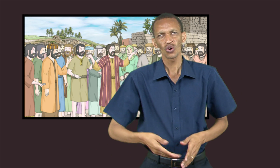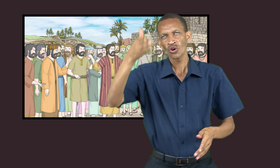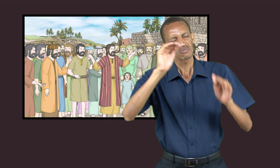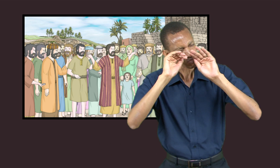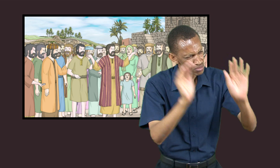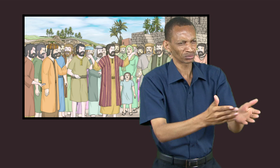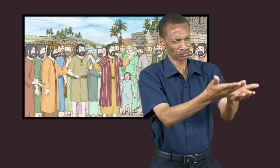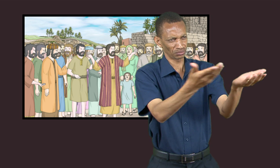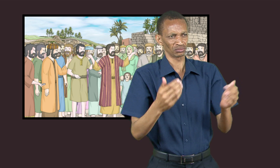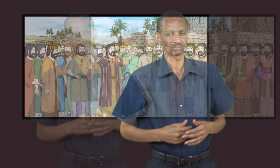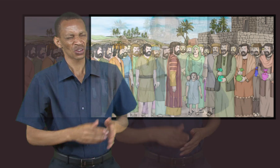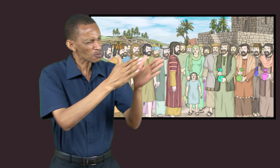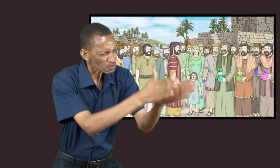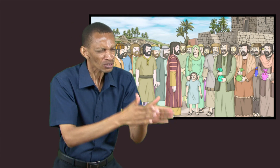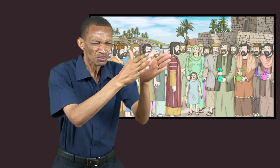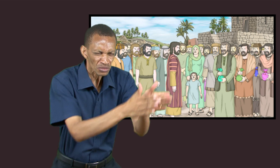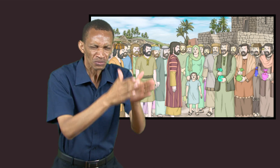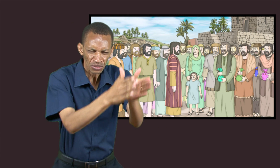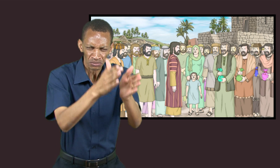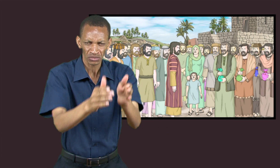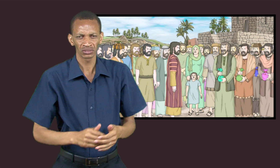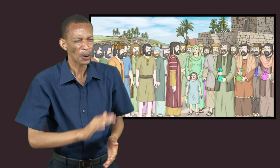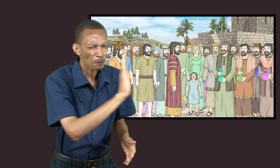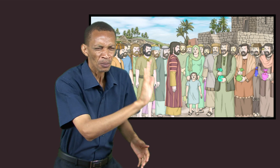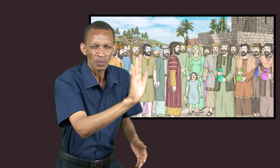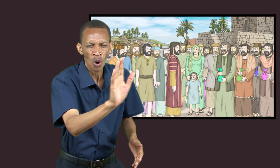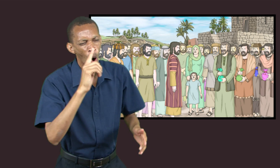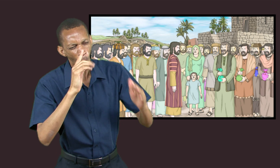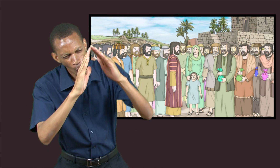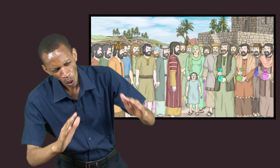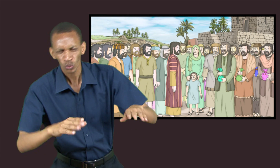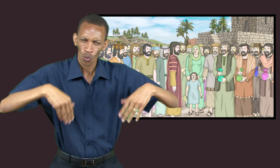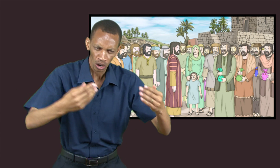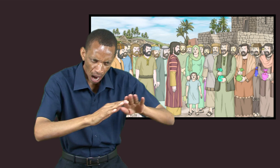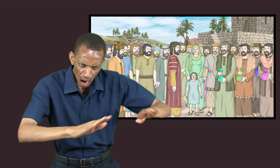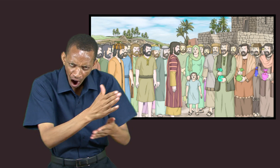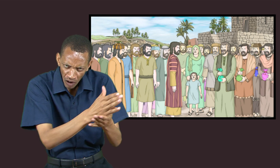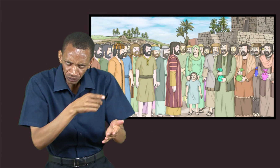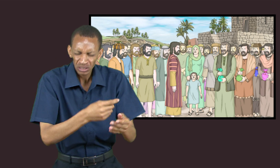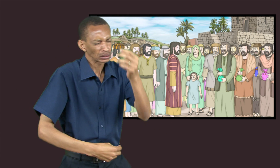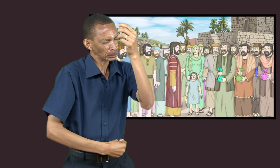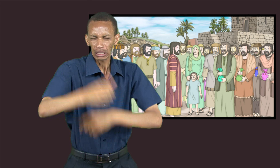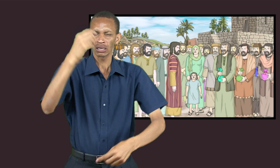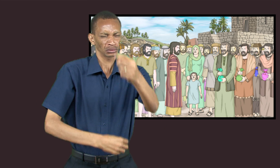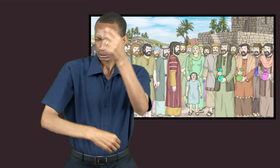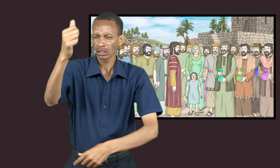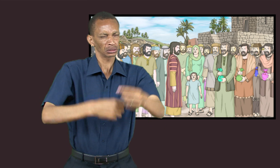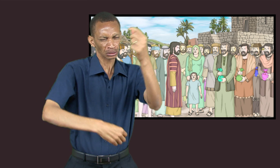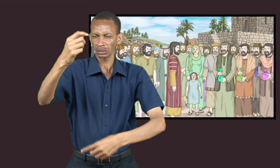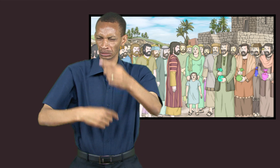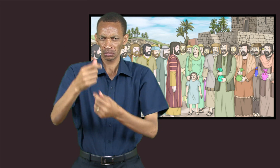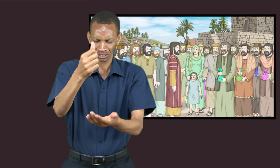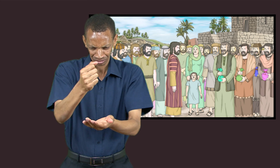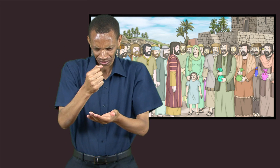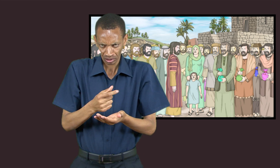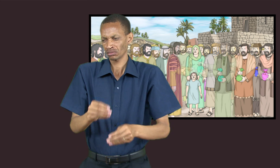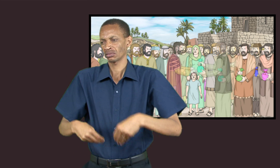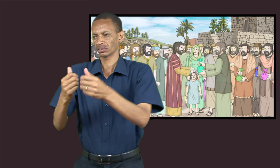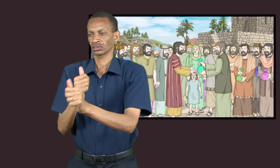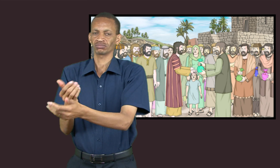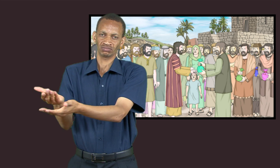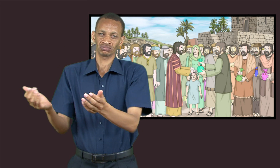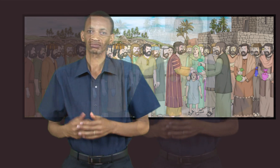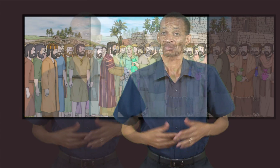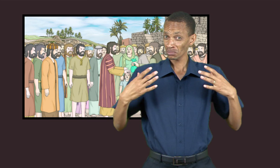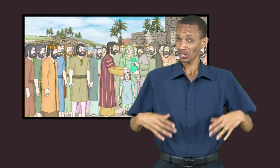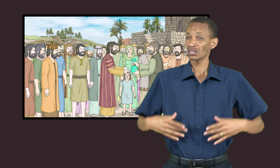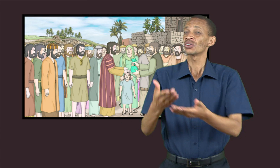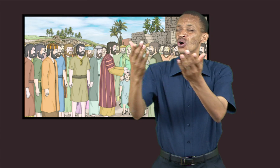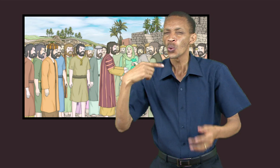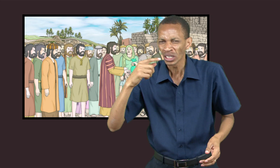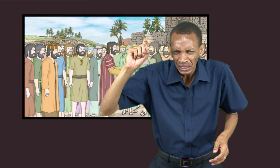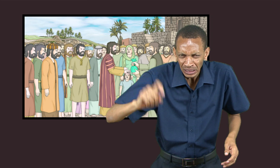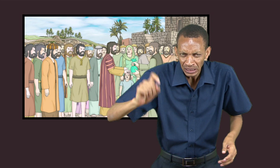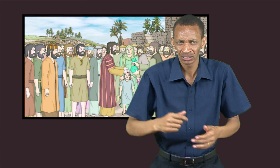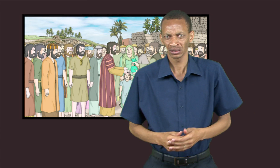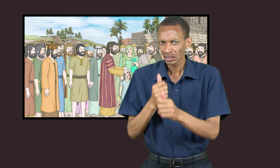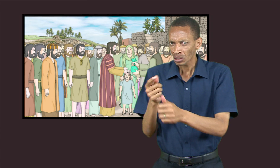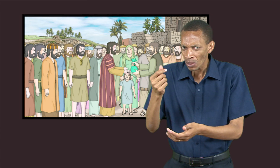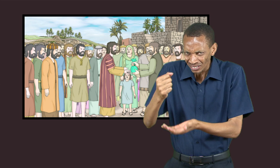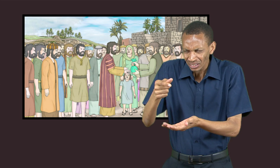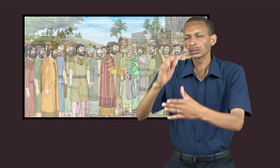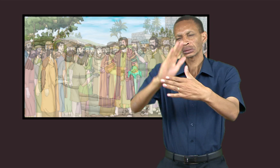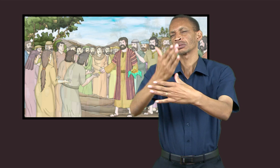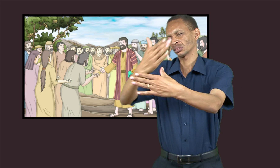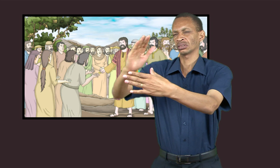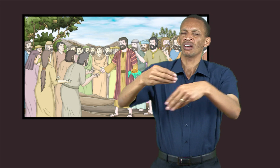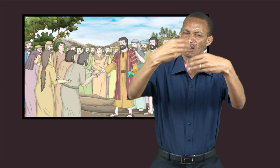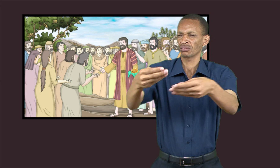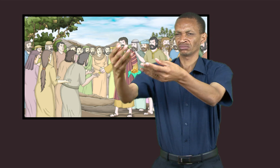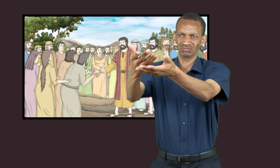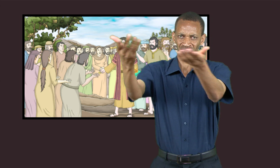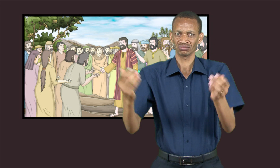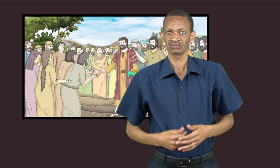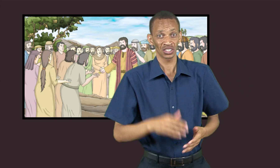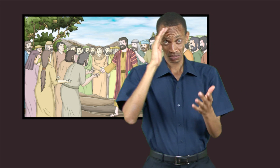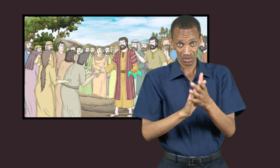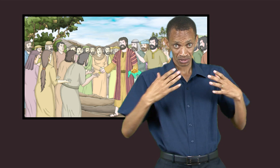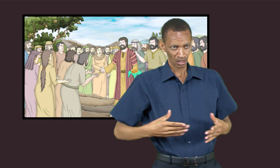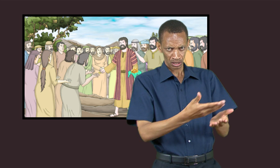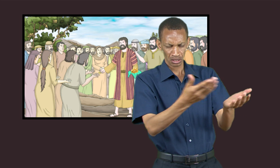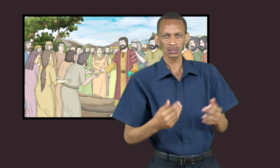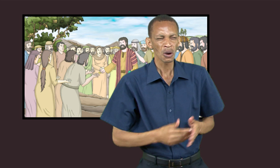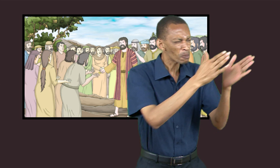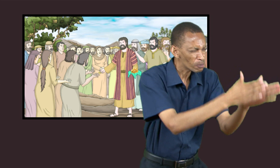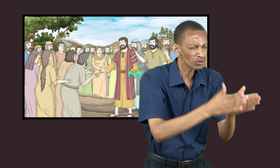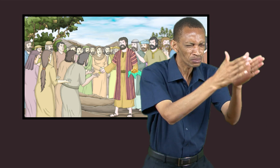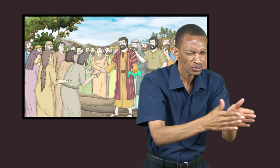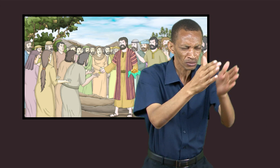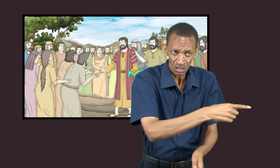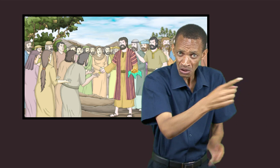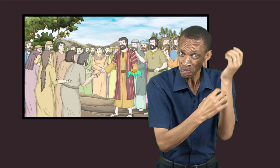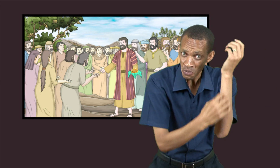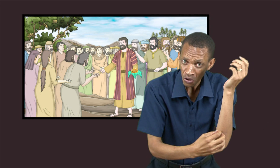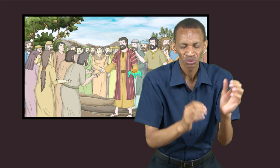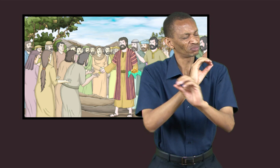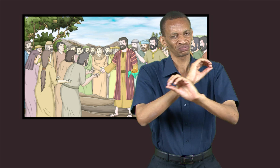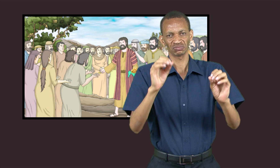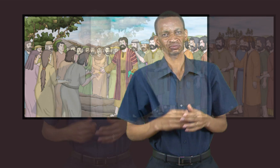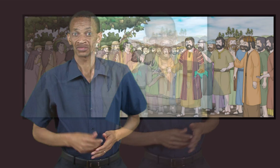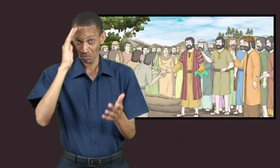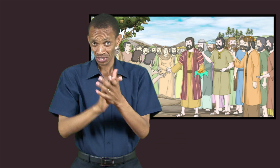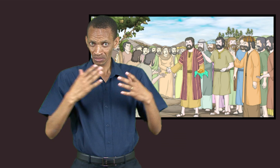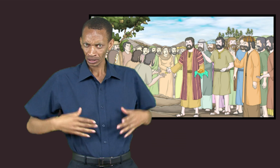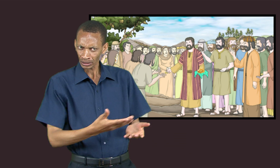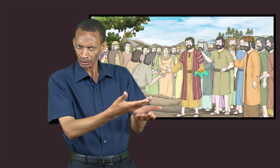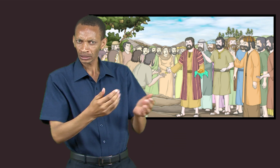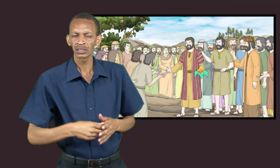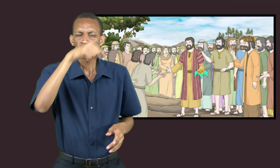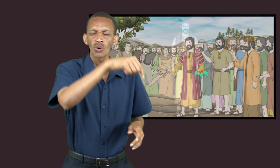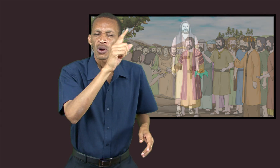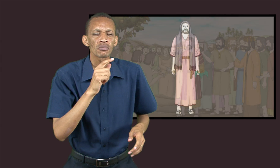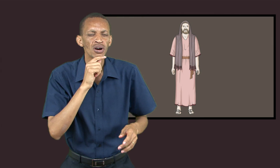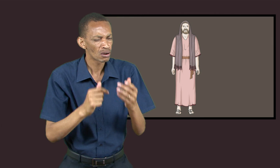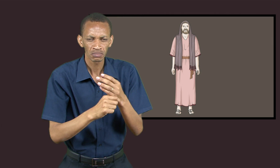There were no needy ones among them, because those who owned lands or houses would sell their property, bring the proceeds from the sales, and lay them at the apostles’ feet for distribution to anyone as he had need.